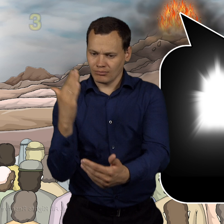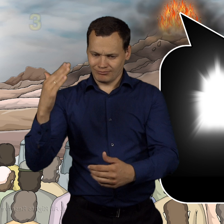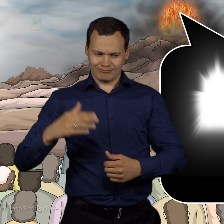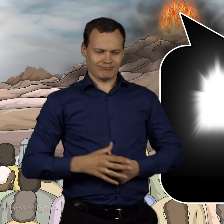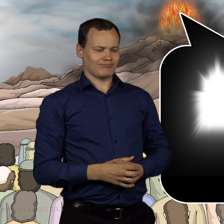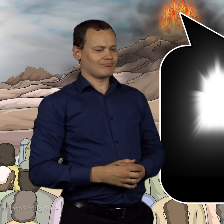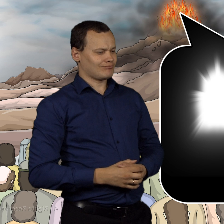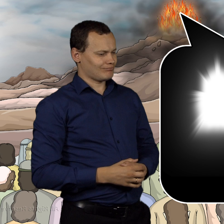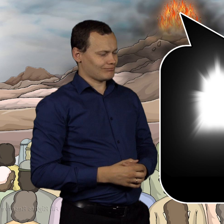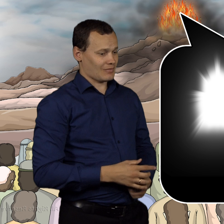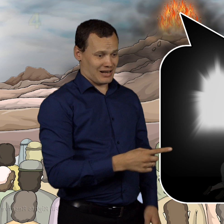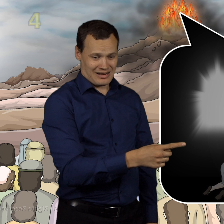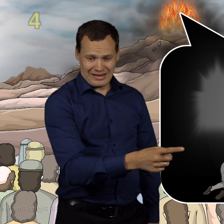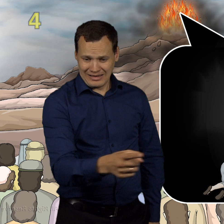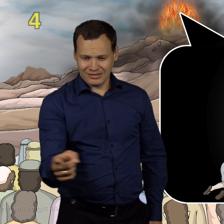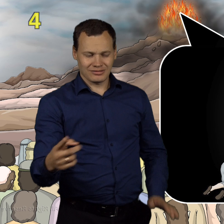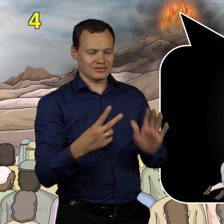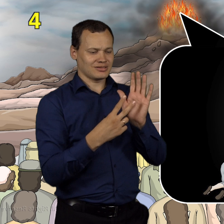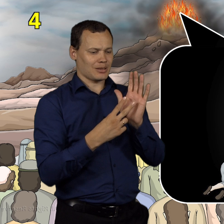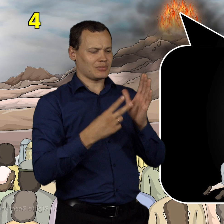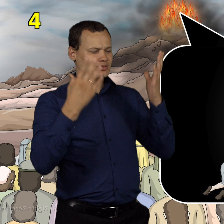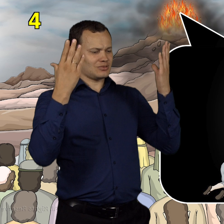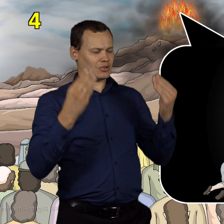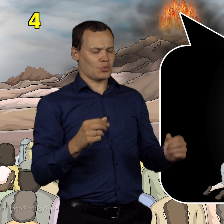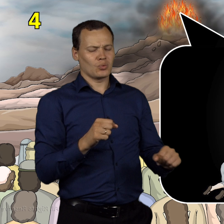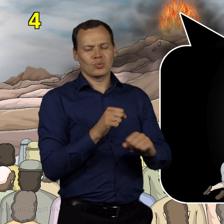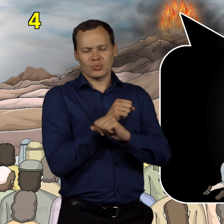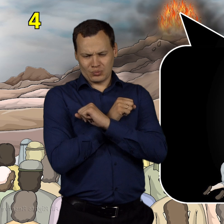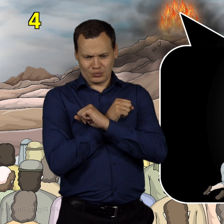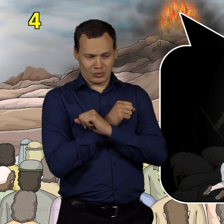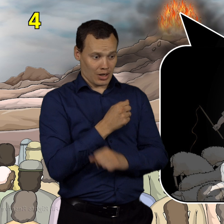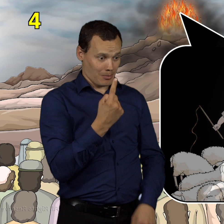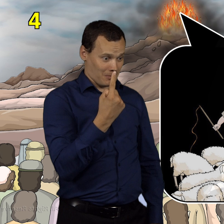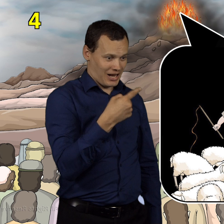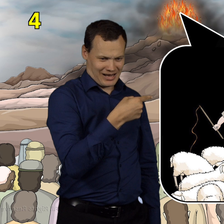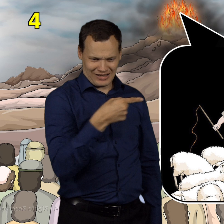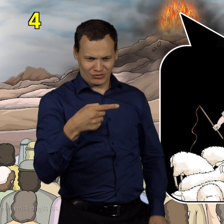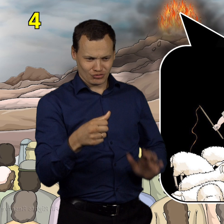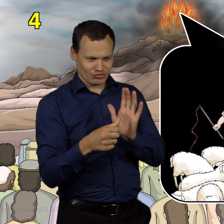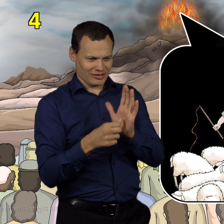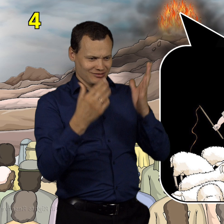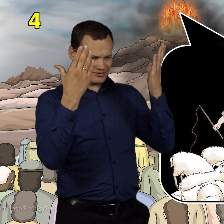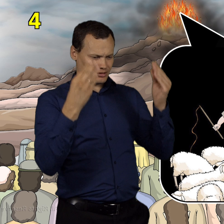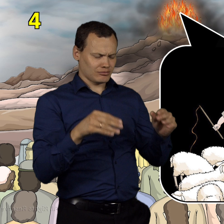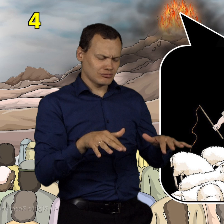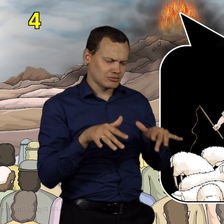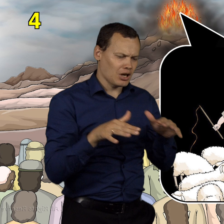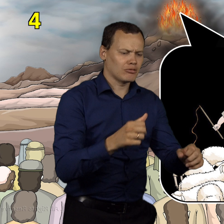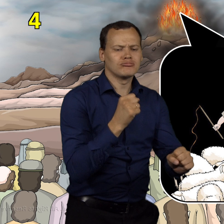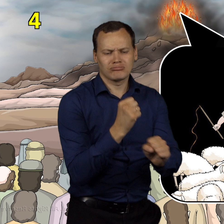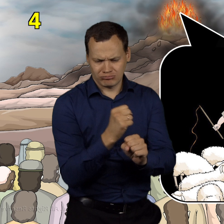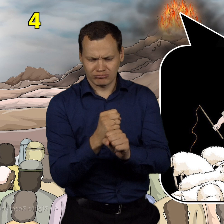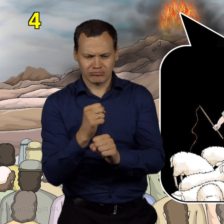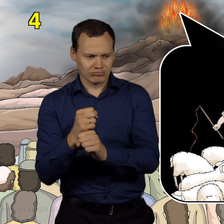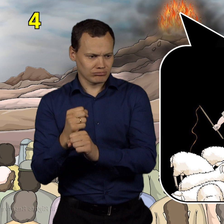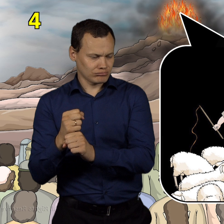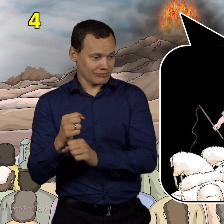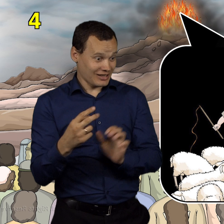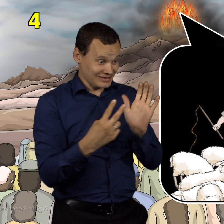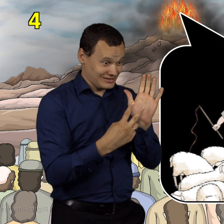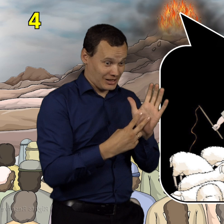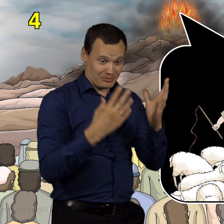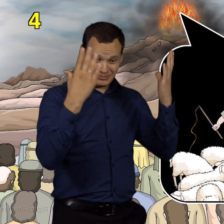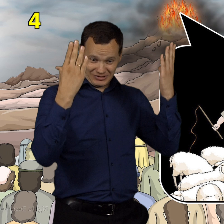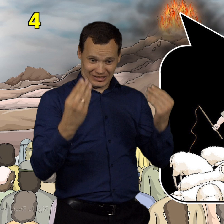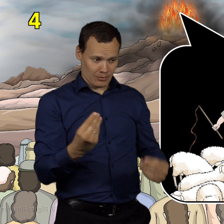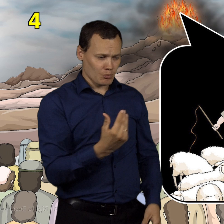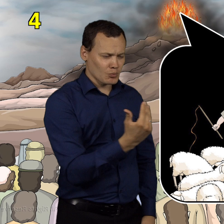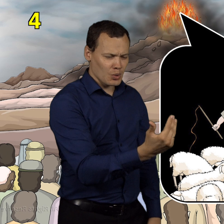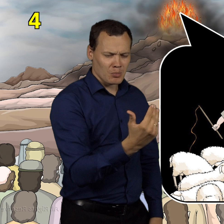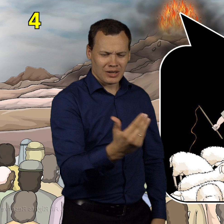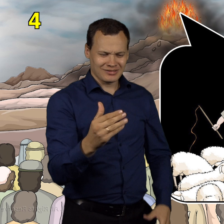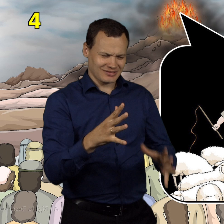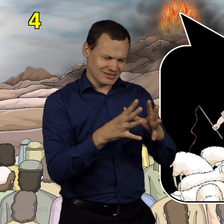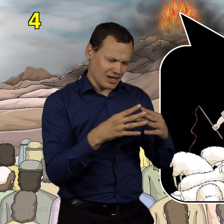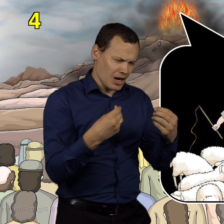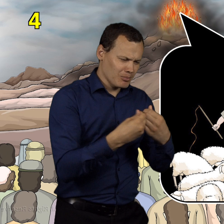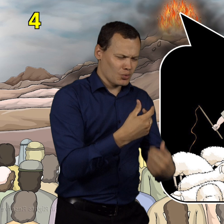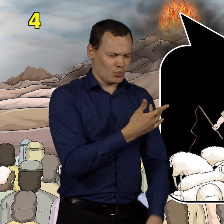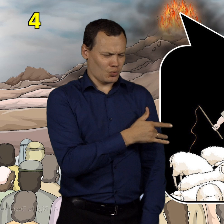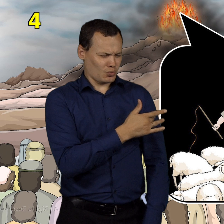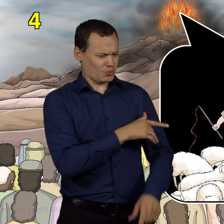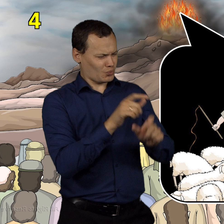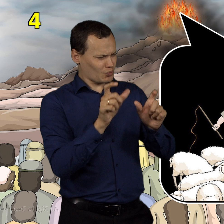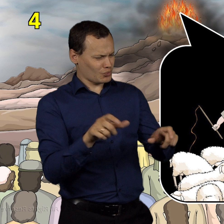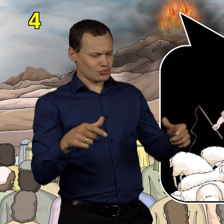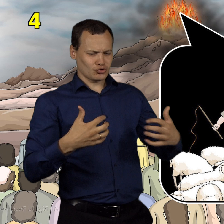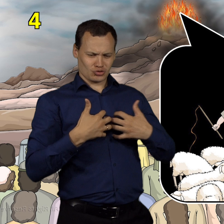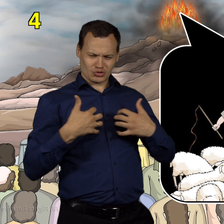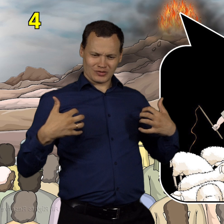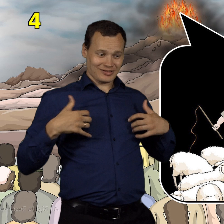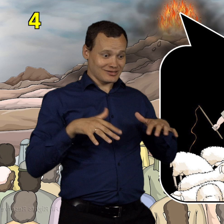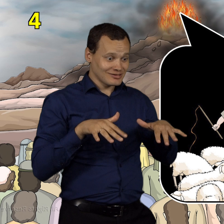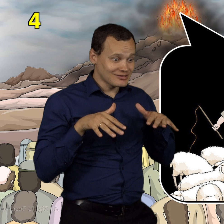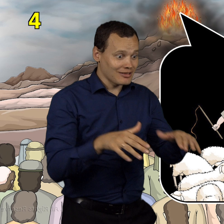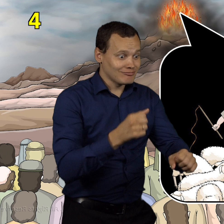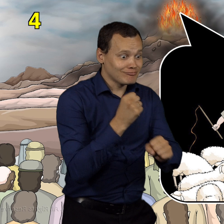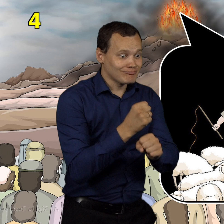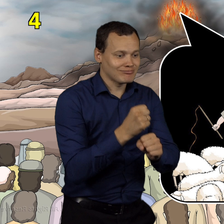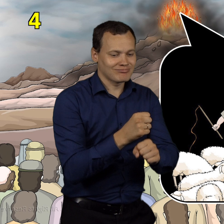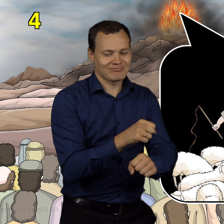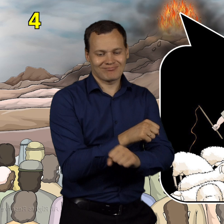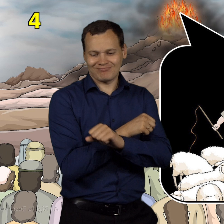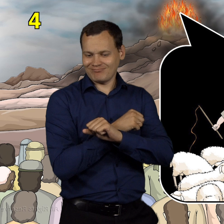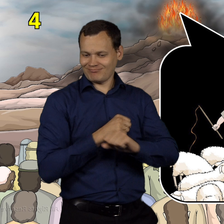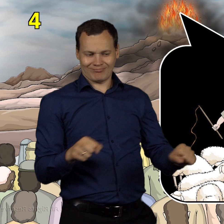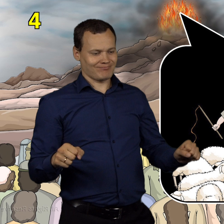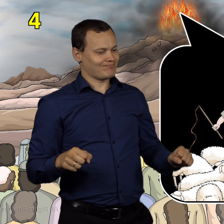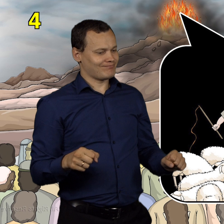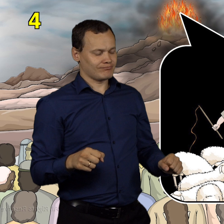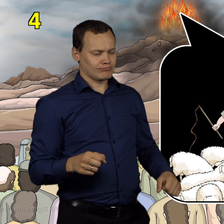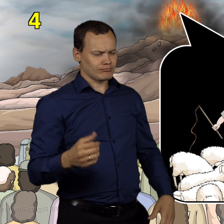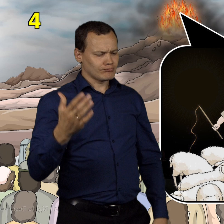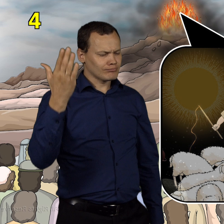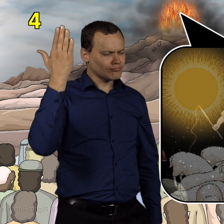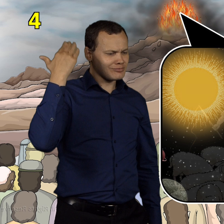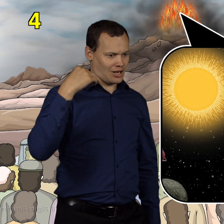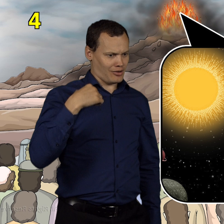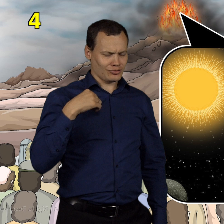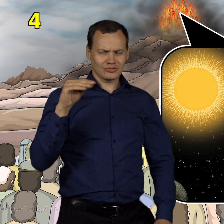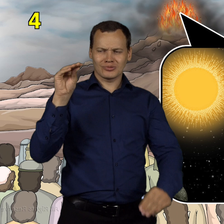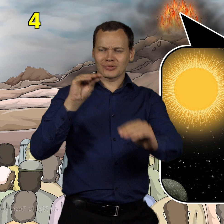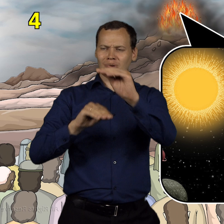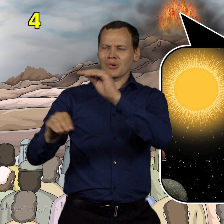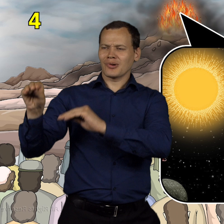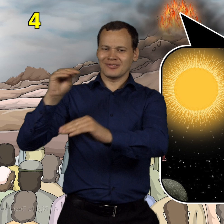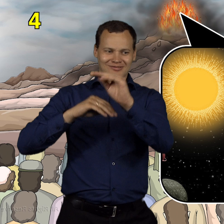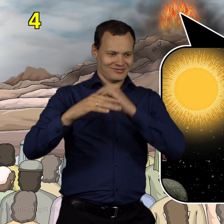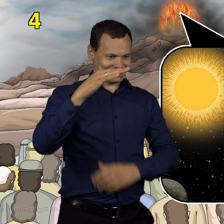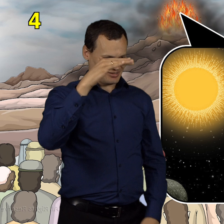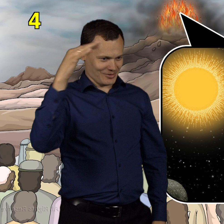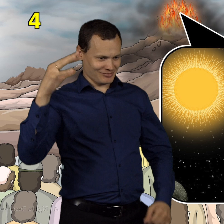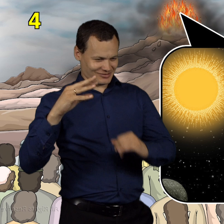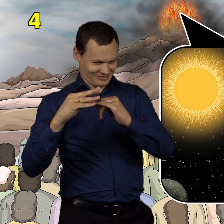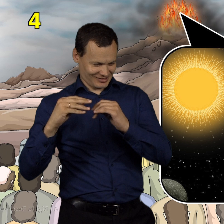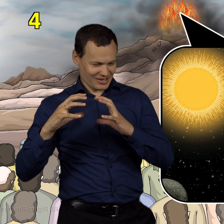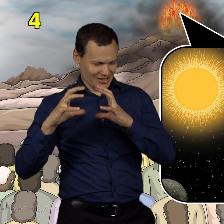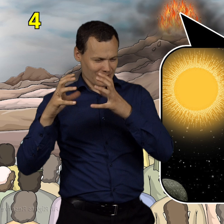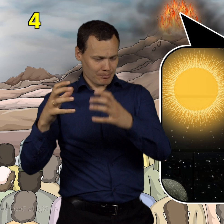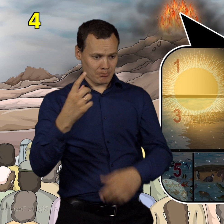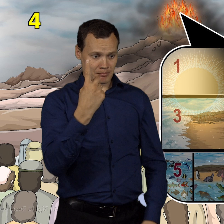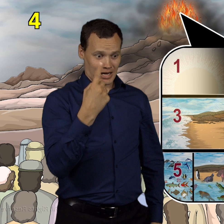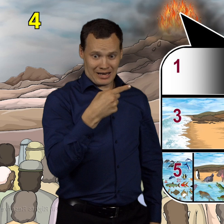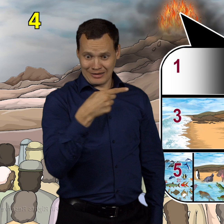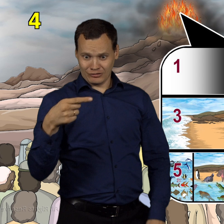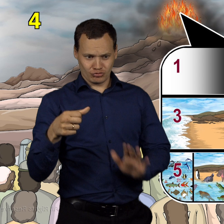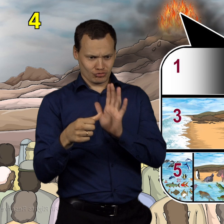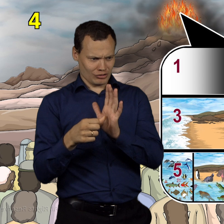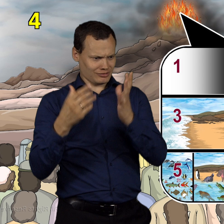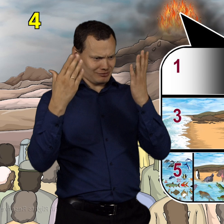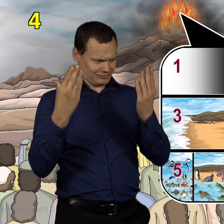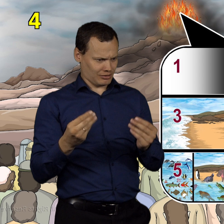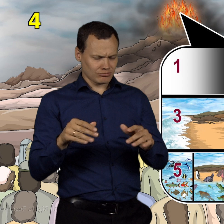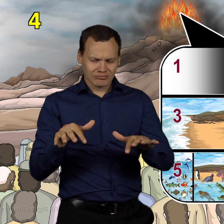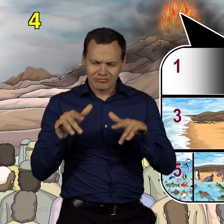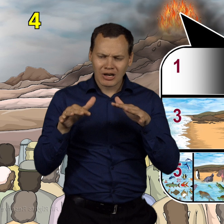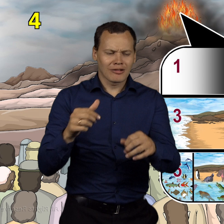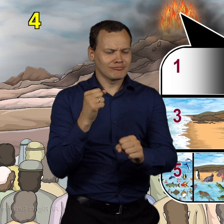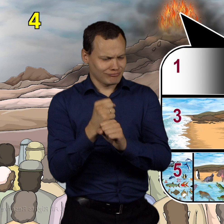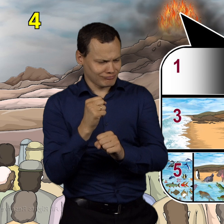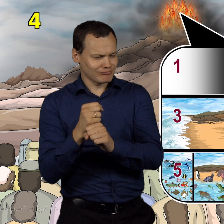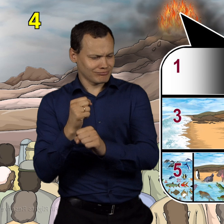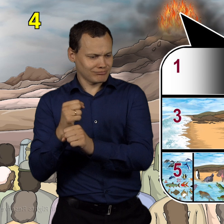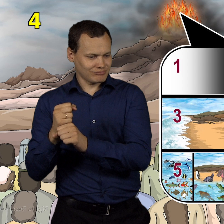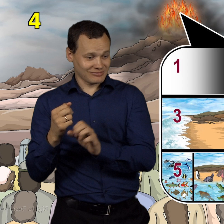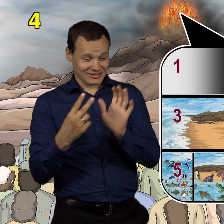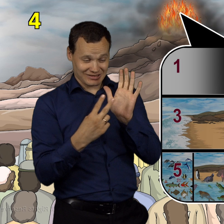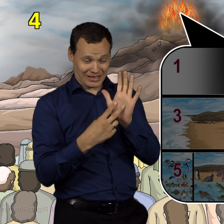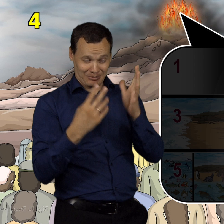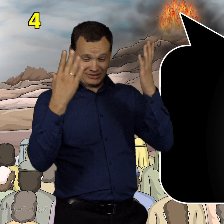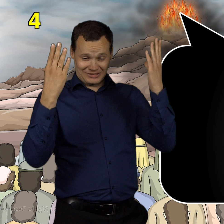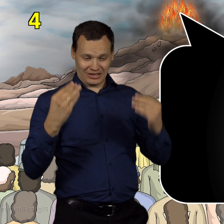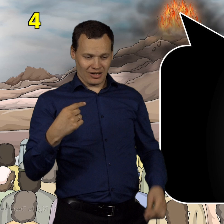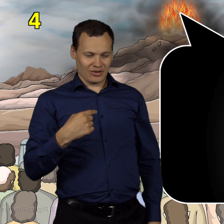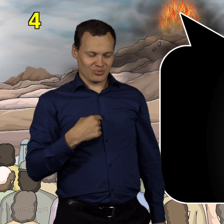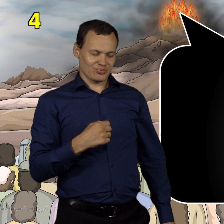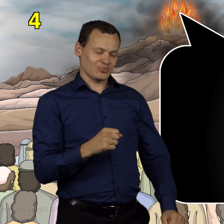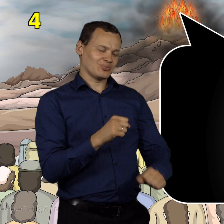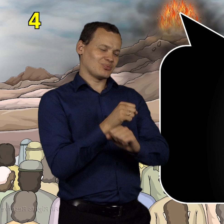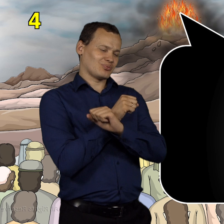Remember the Sabbath day by keeping it holy. Six days you shall labor and do all your work, but the seventh day is a Sabbath to the LORD your God, on which you must not do any work—neither you, nor your son or daughter, nor your manservant or maidservant or livestock, nor the foreigner within your gates. For in six days the LORD made the heavens and the earth and the sea and all that is in them, but on the seventh day He rested.